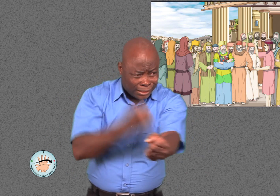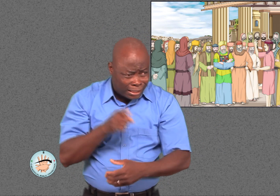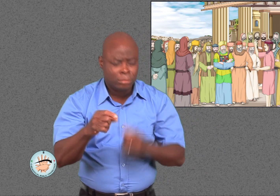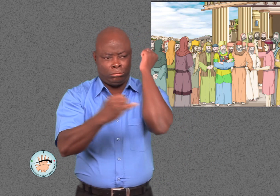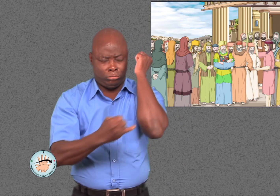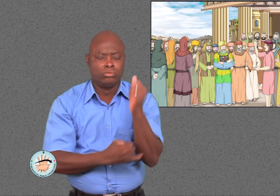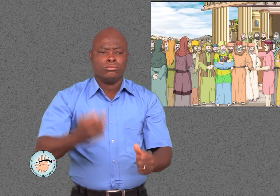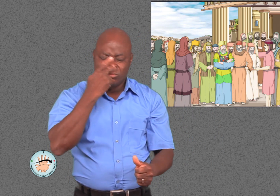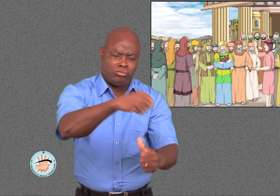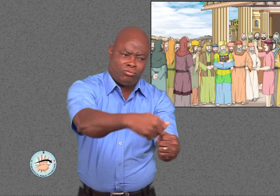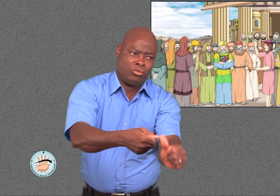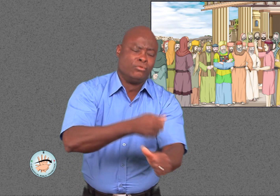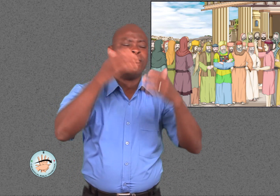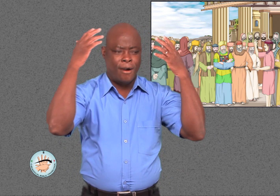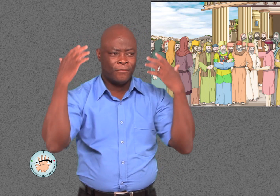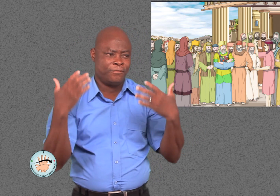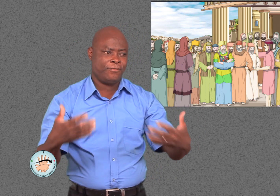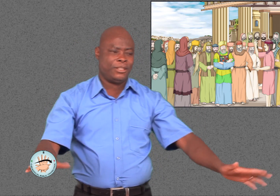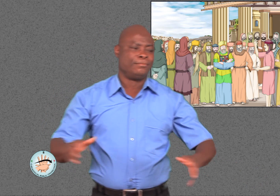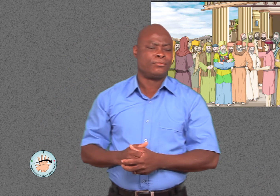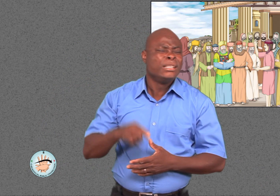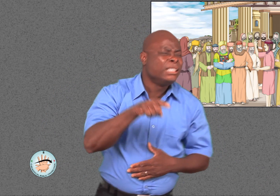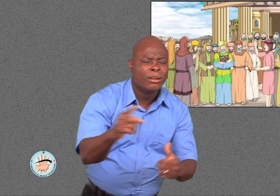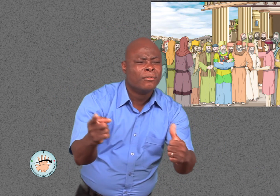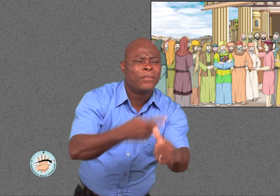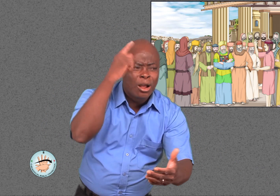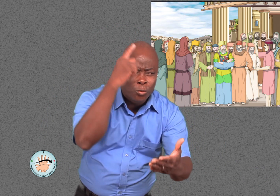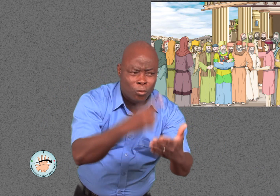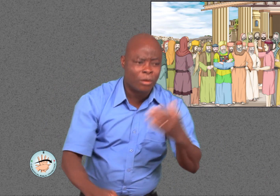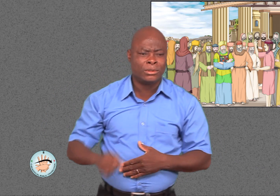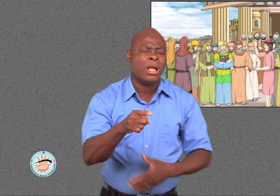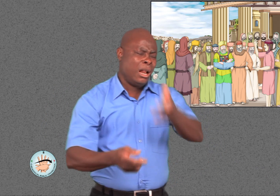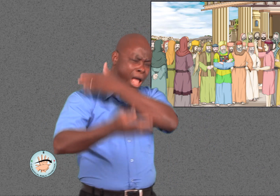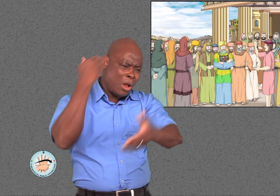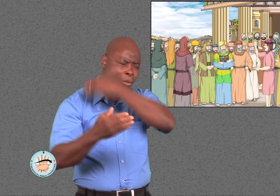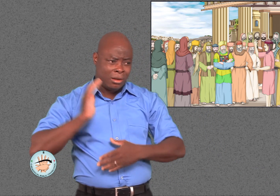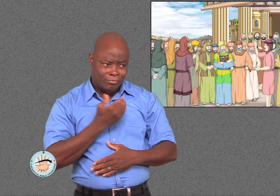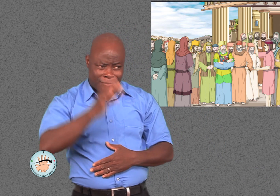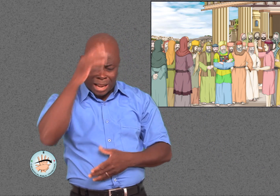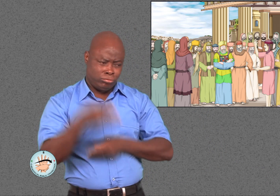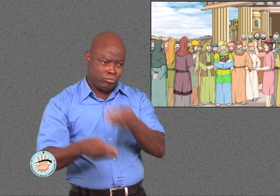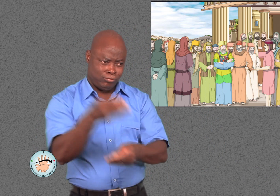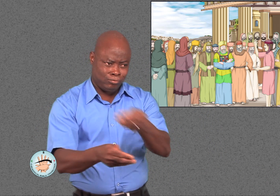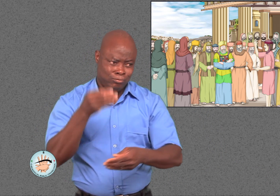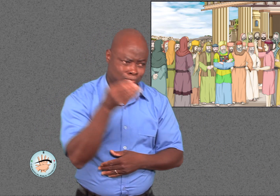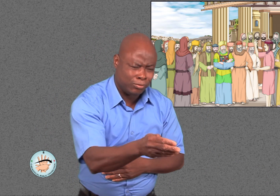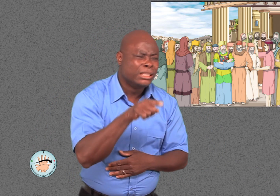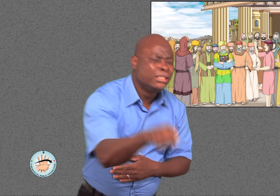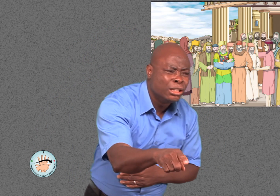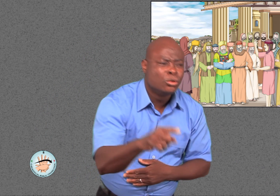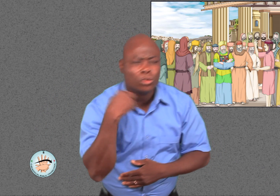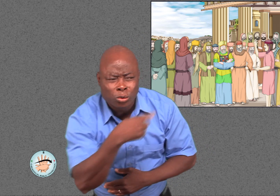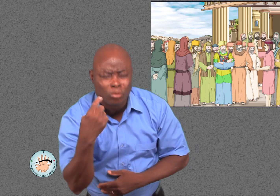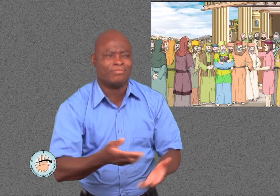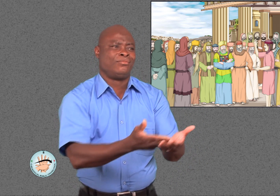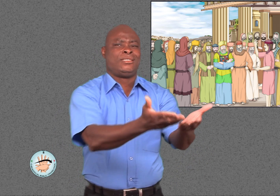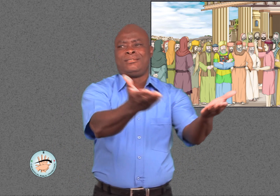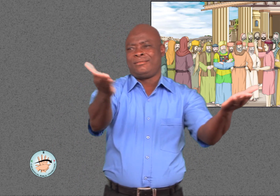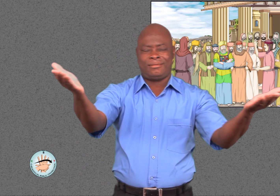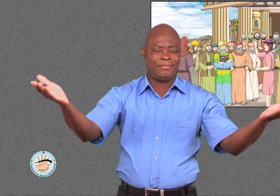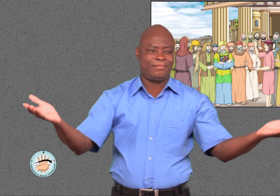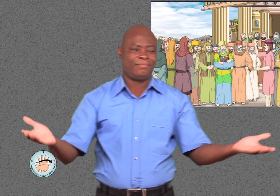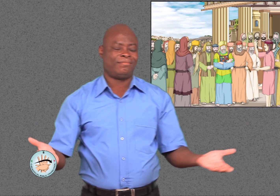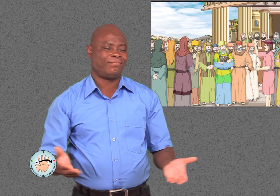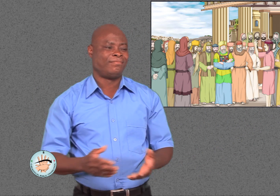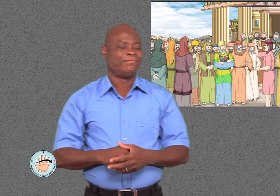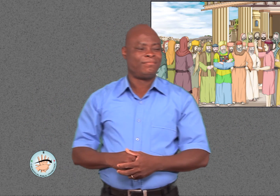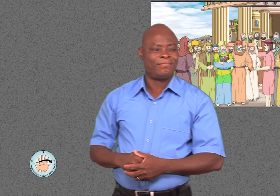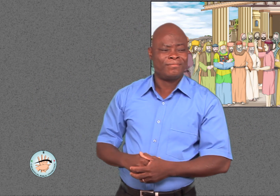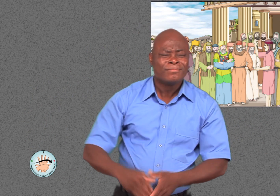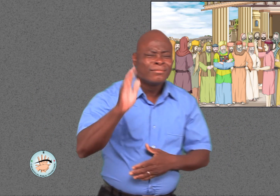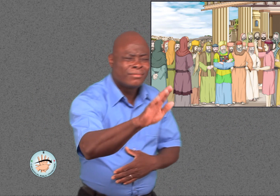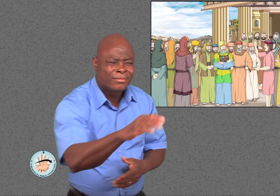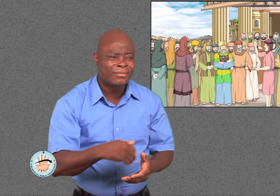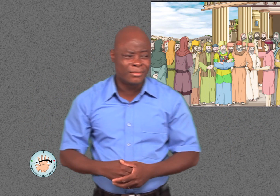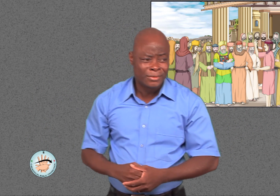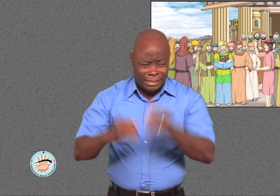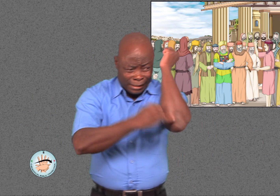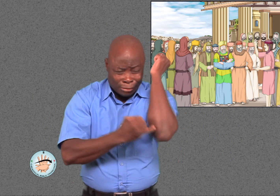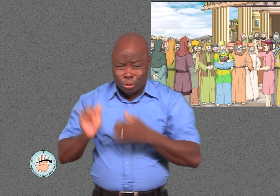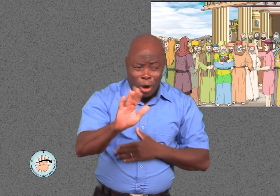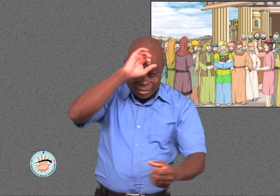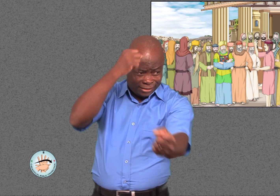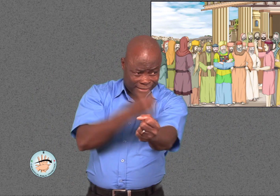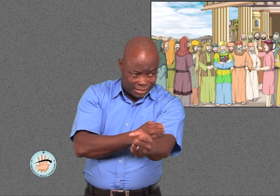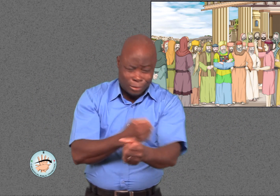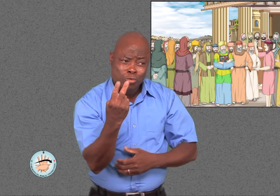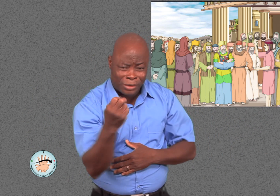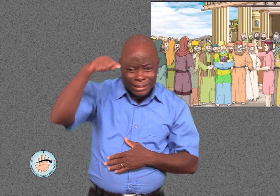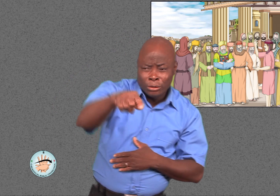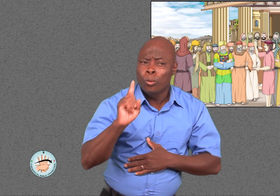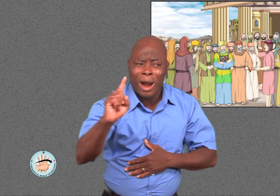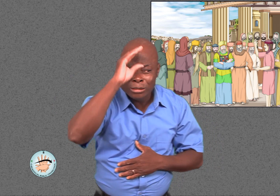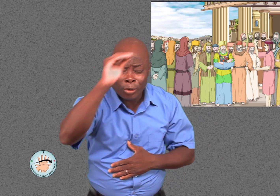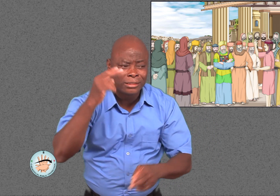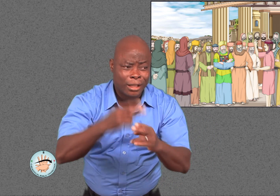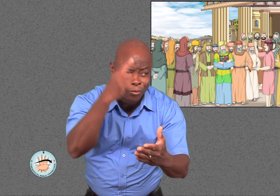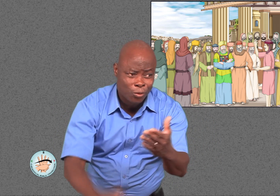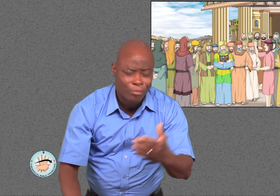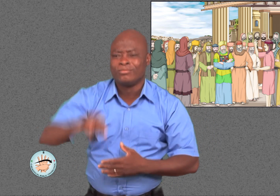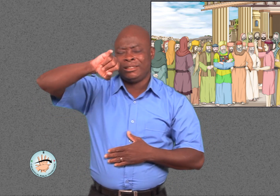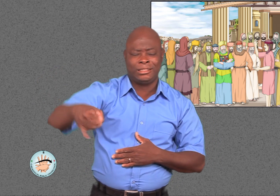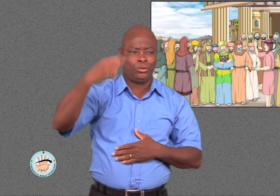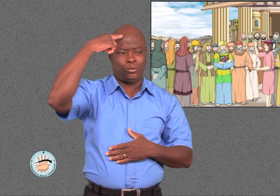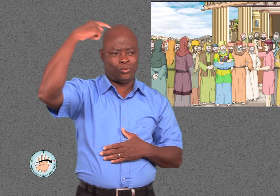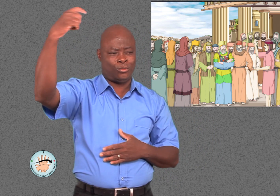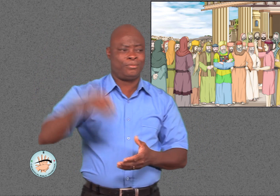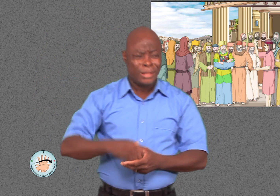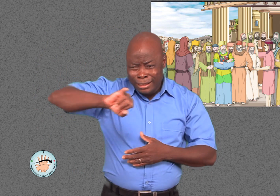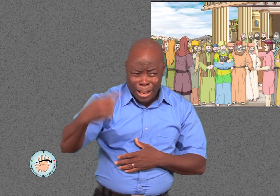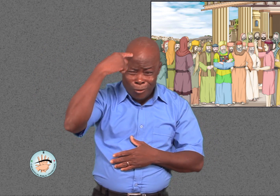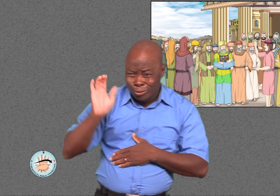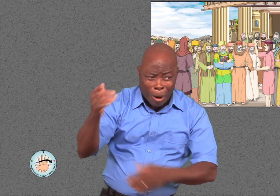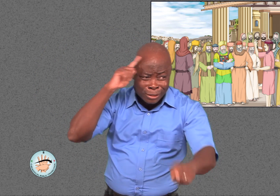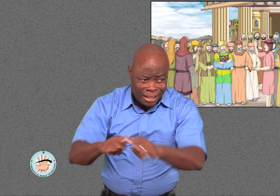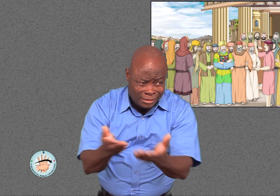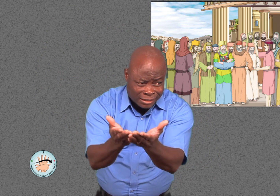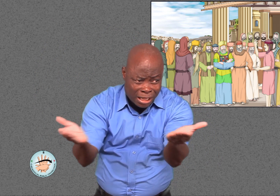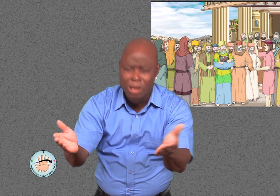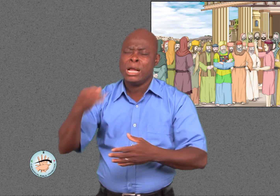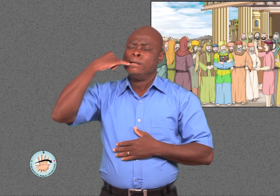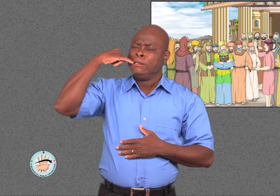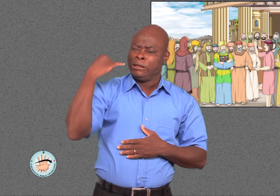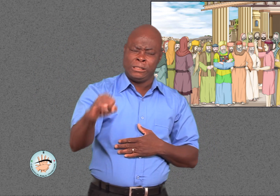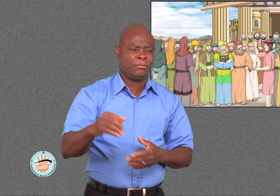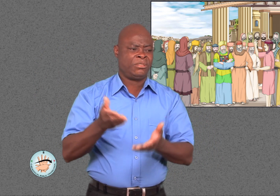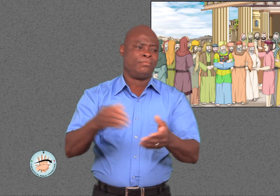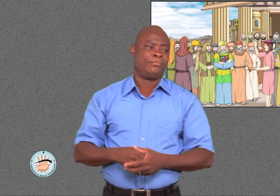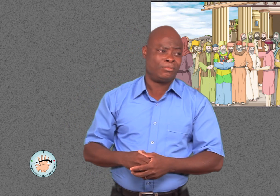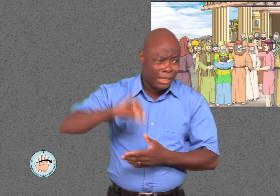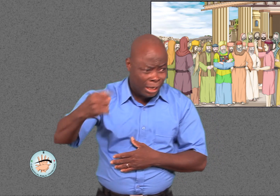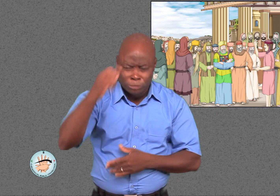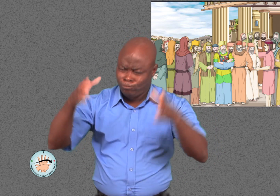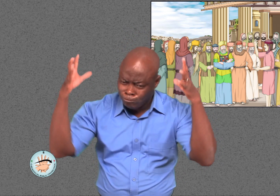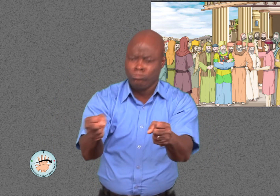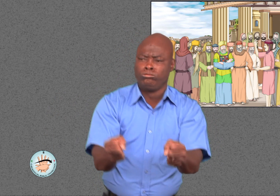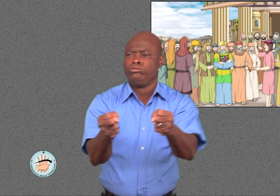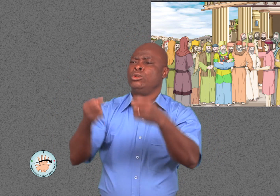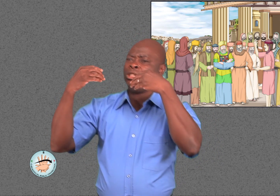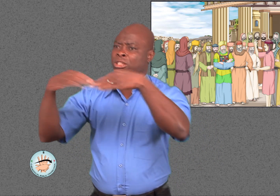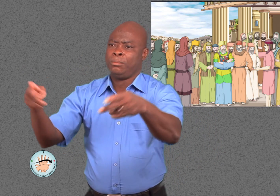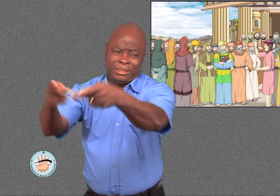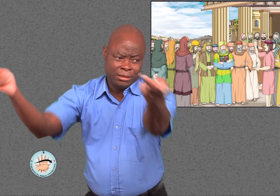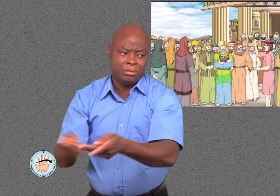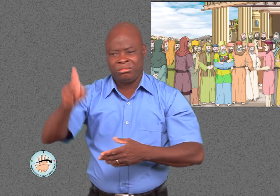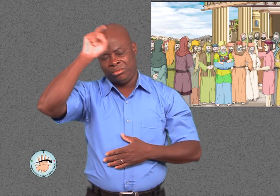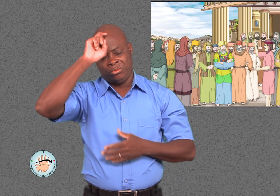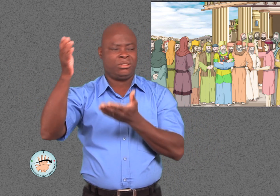But God was with him and rescued him from all his troubles.